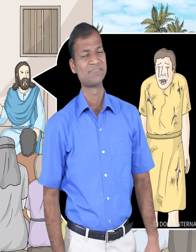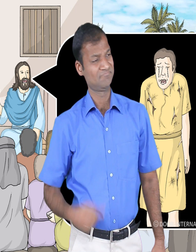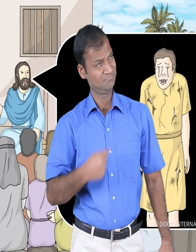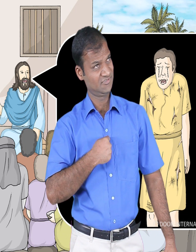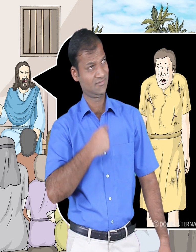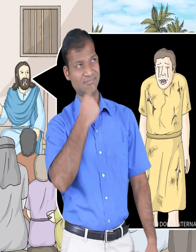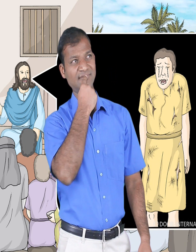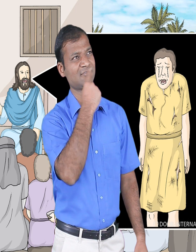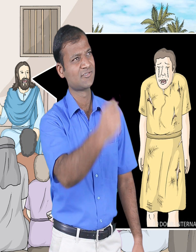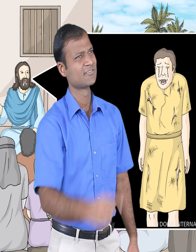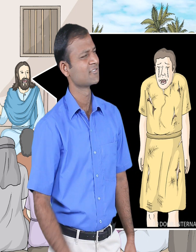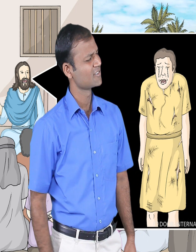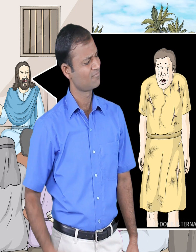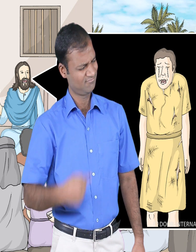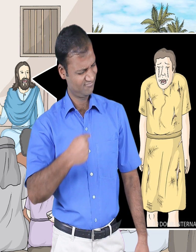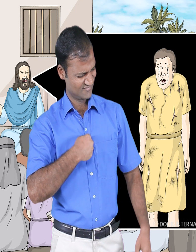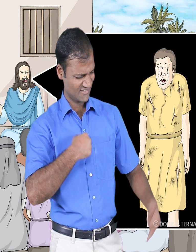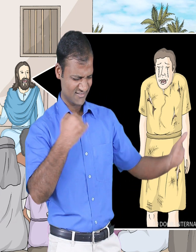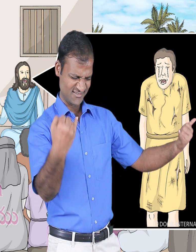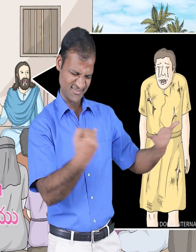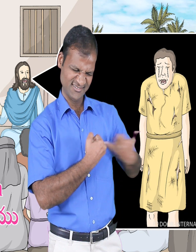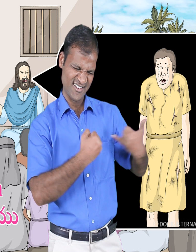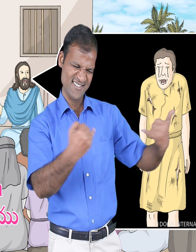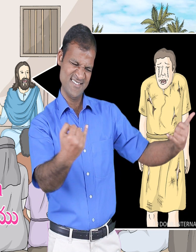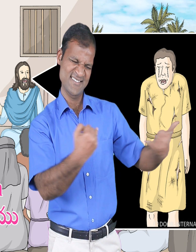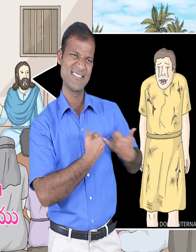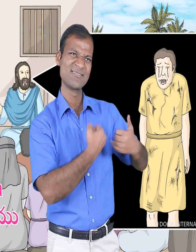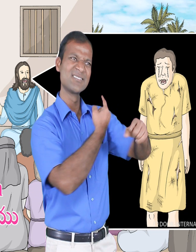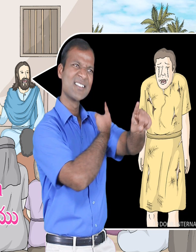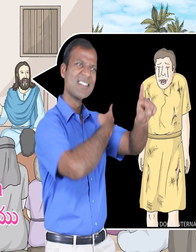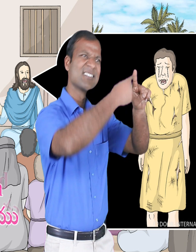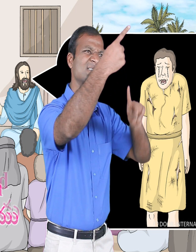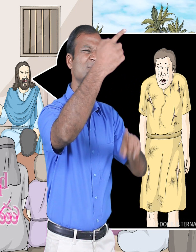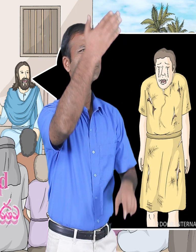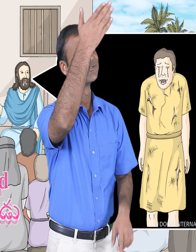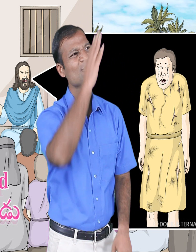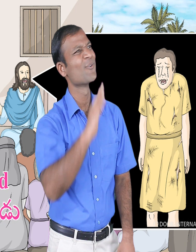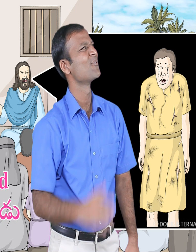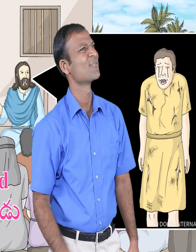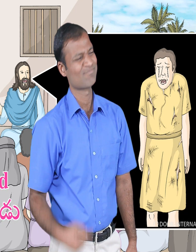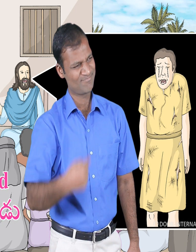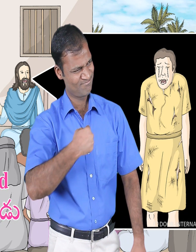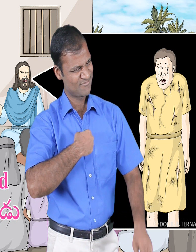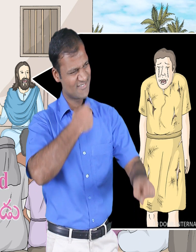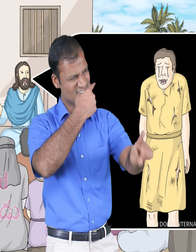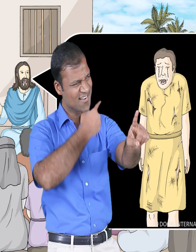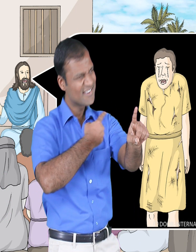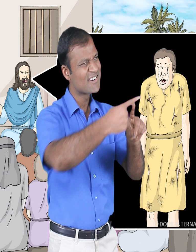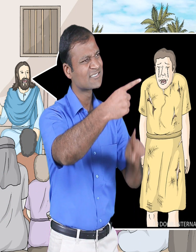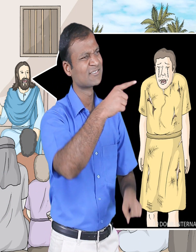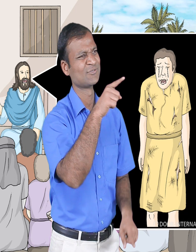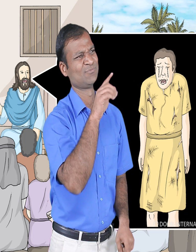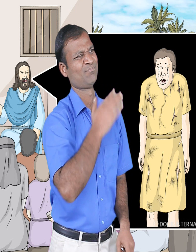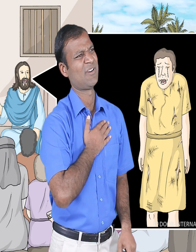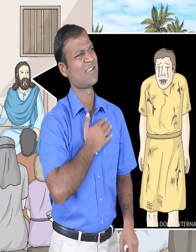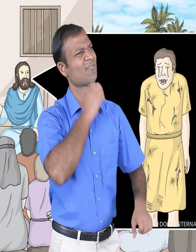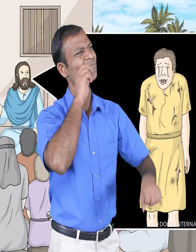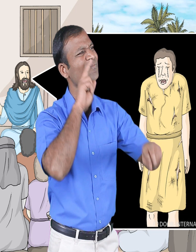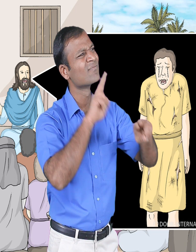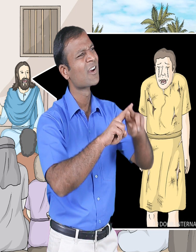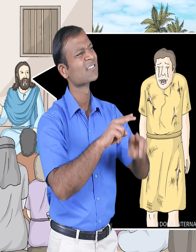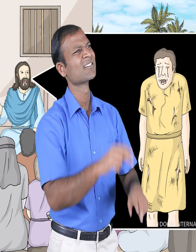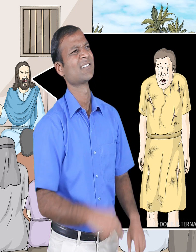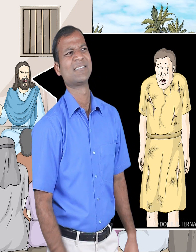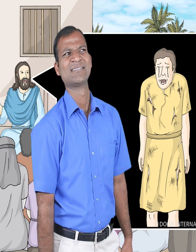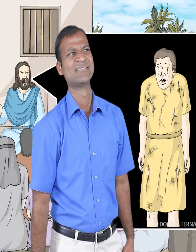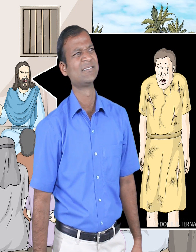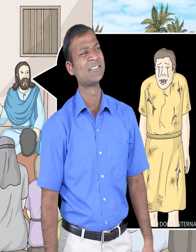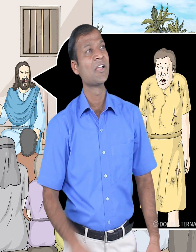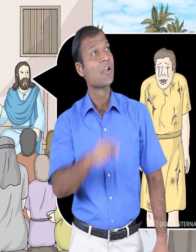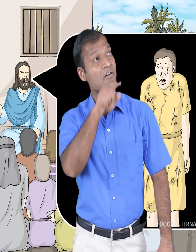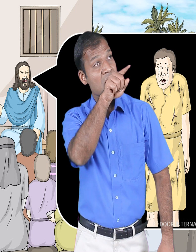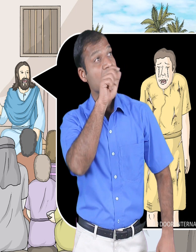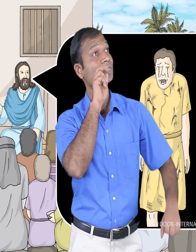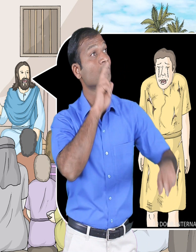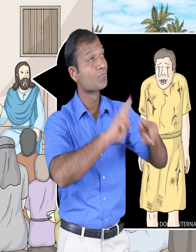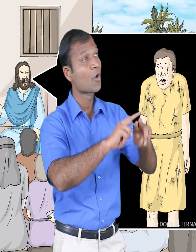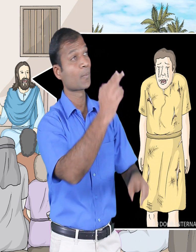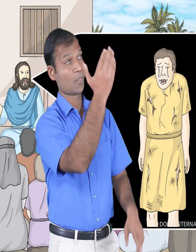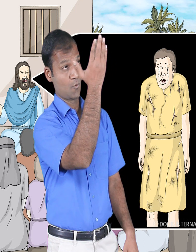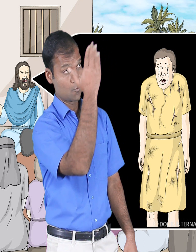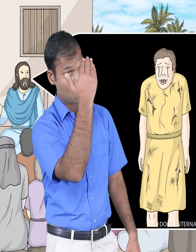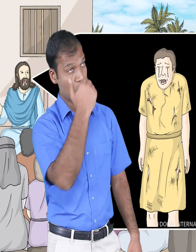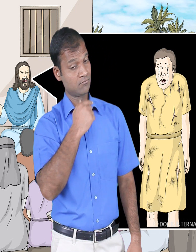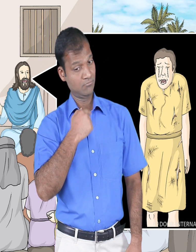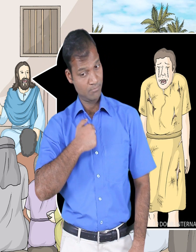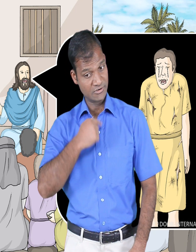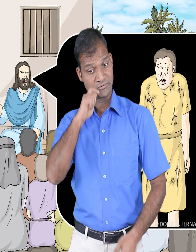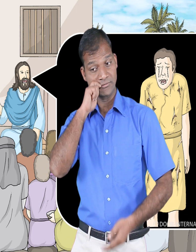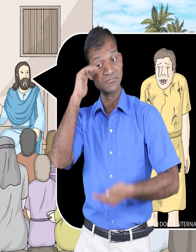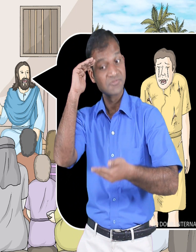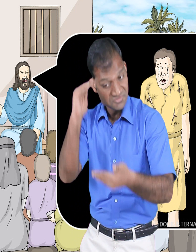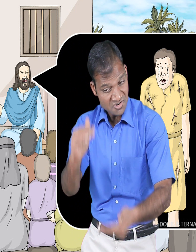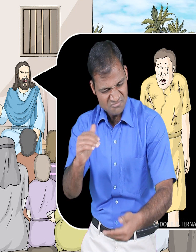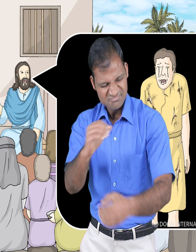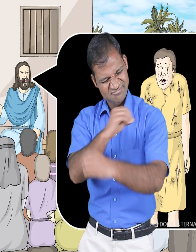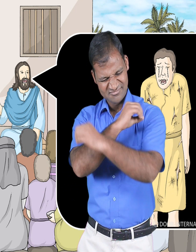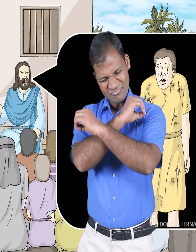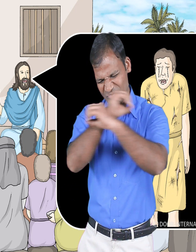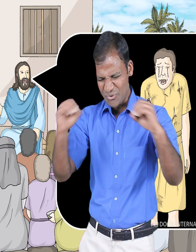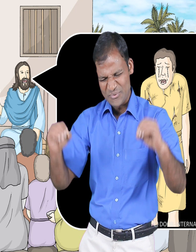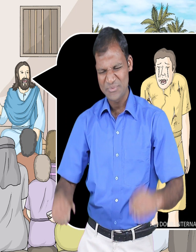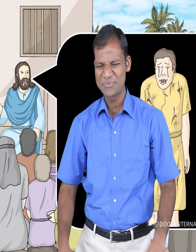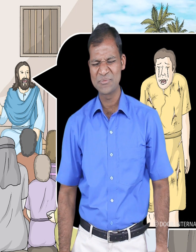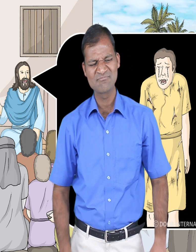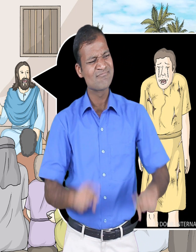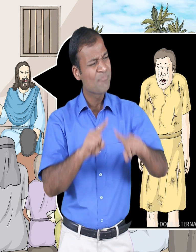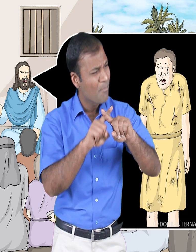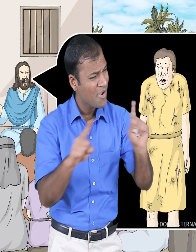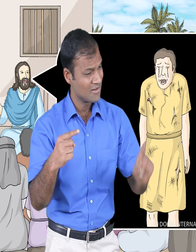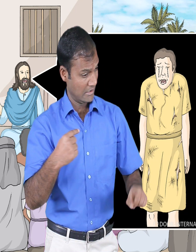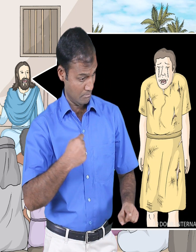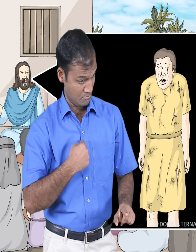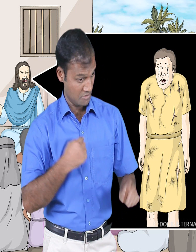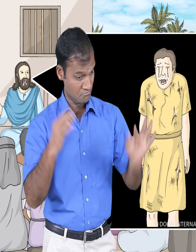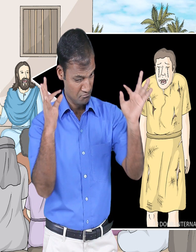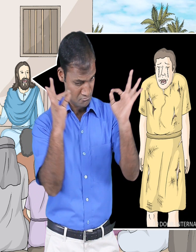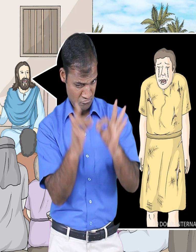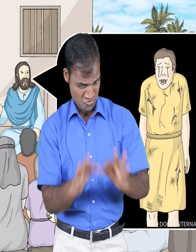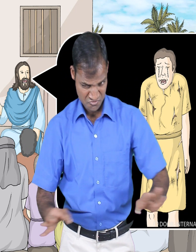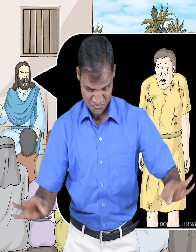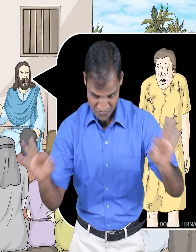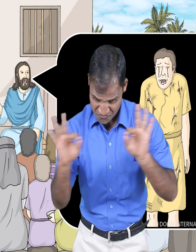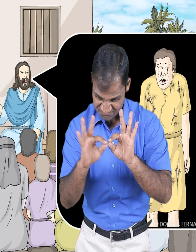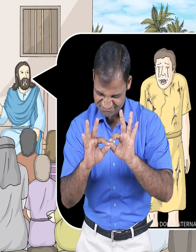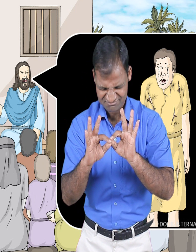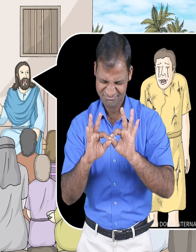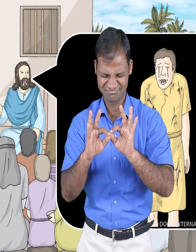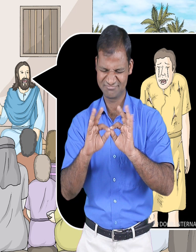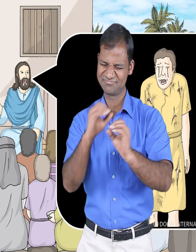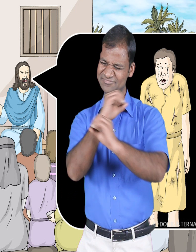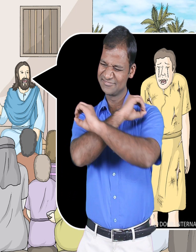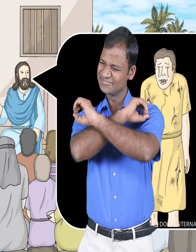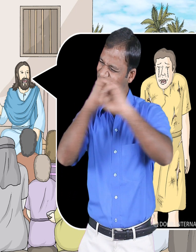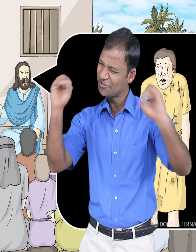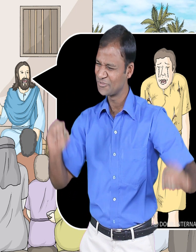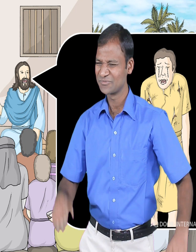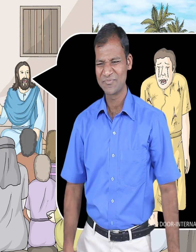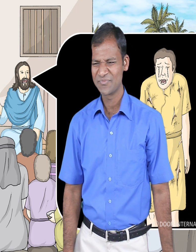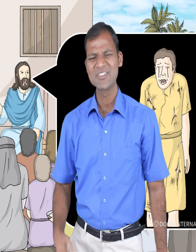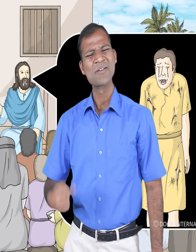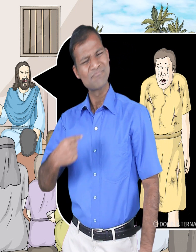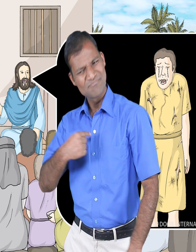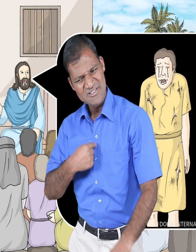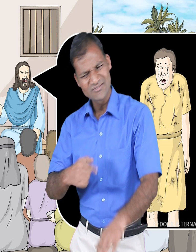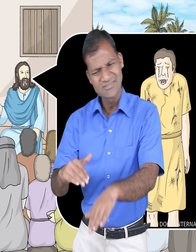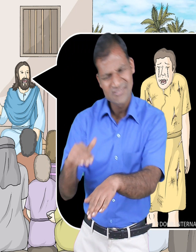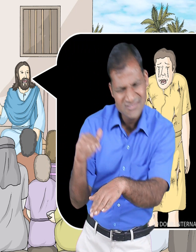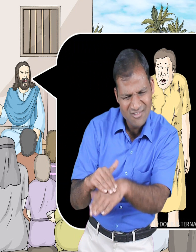I will get up and go back to my father and say to him, “Father, I have sinned against heaven and against you.